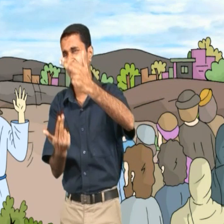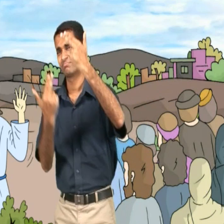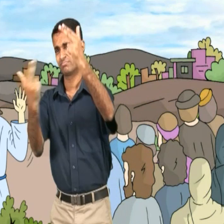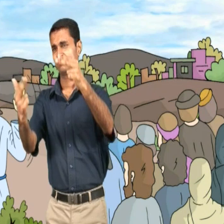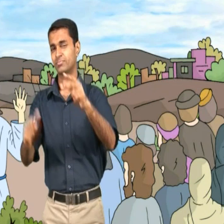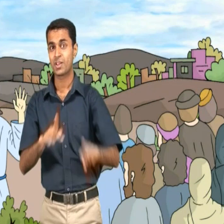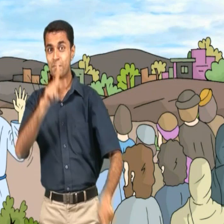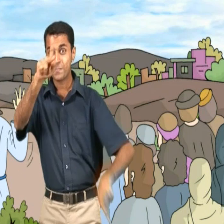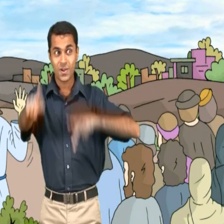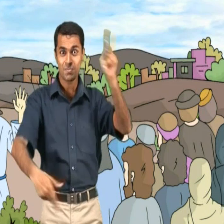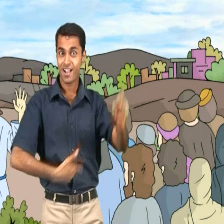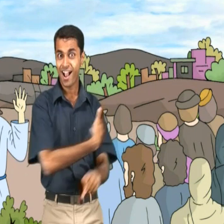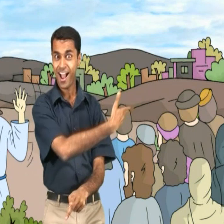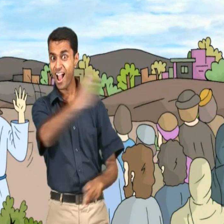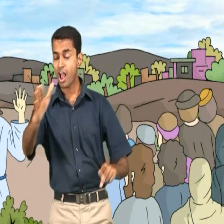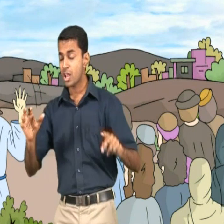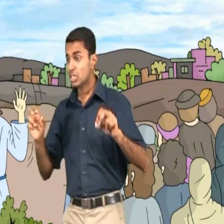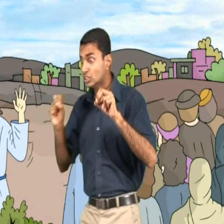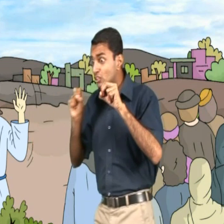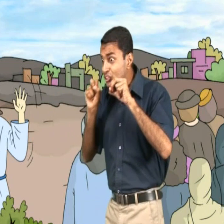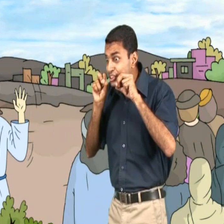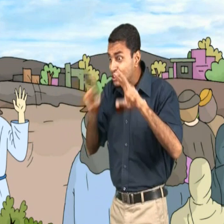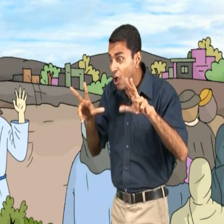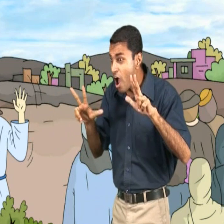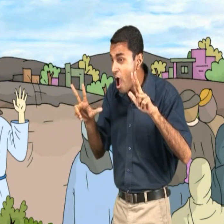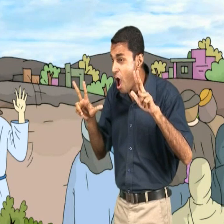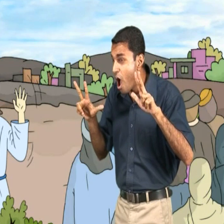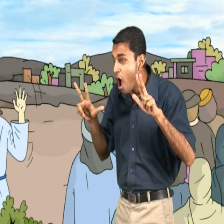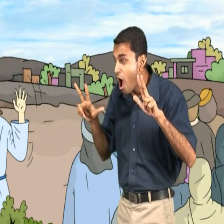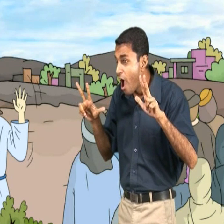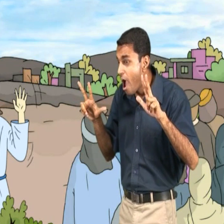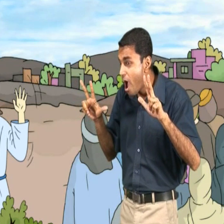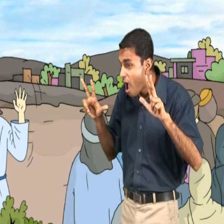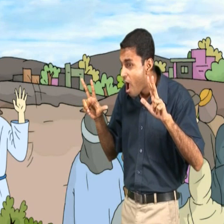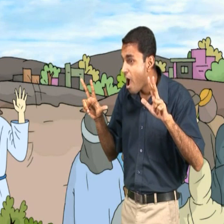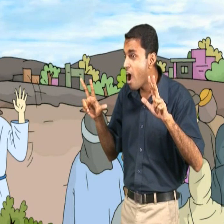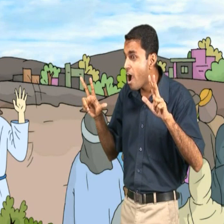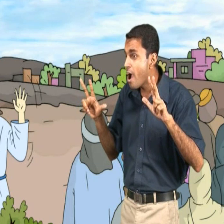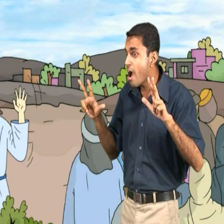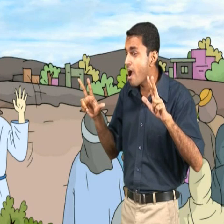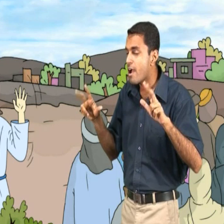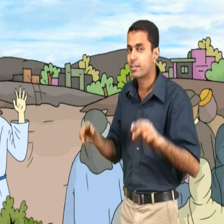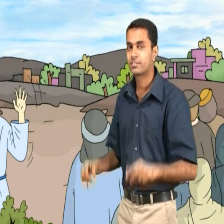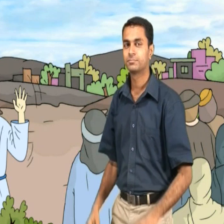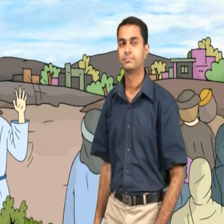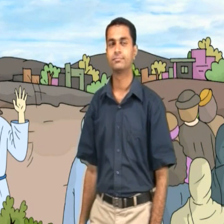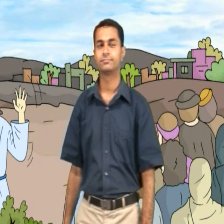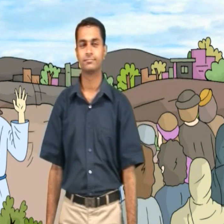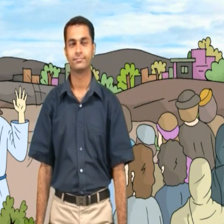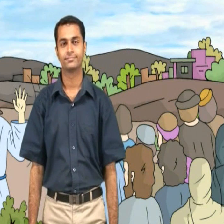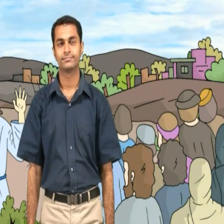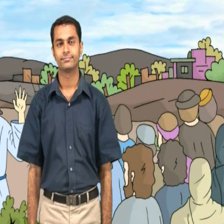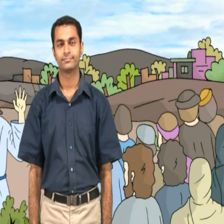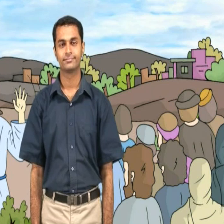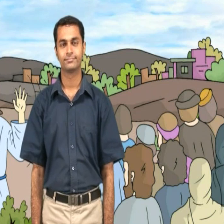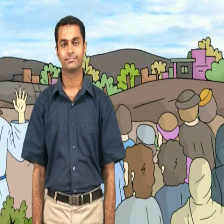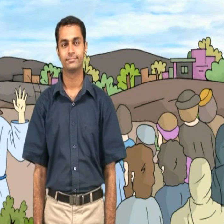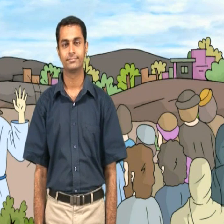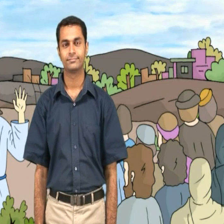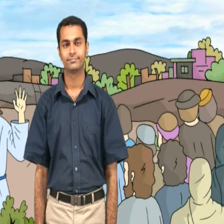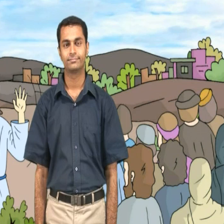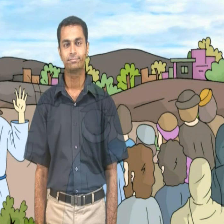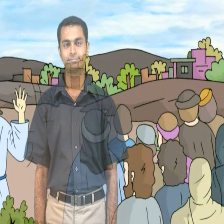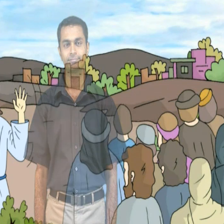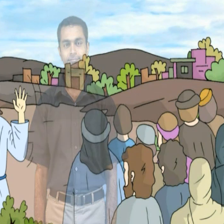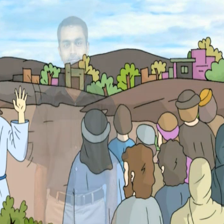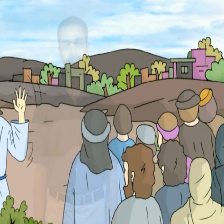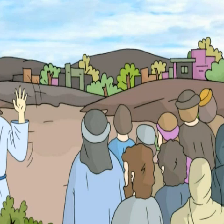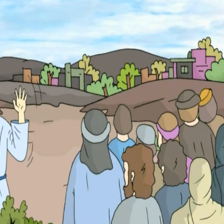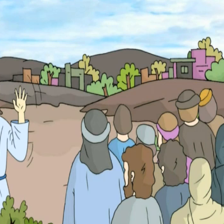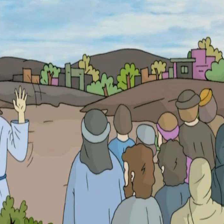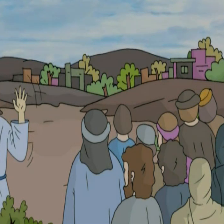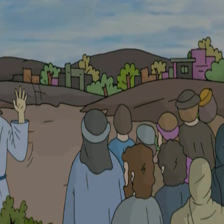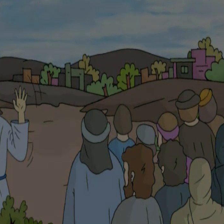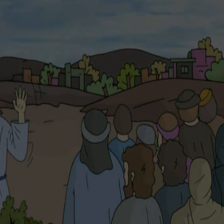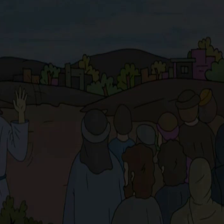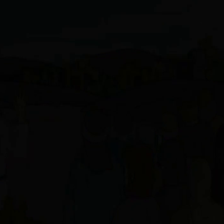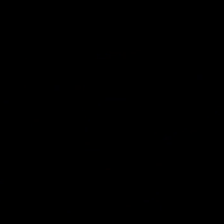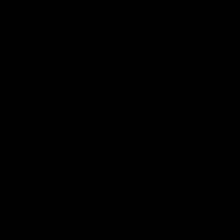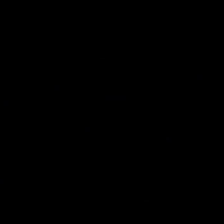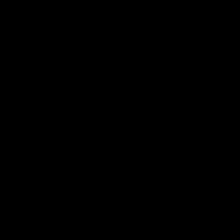And everyone was amazed.